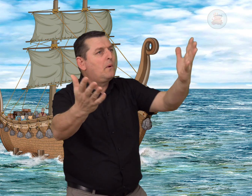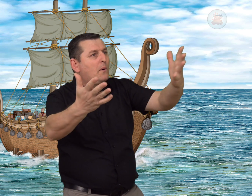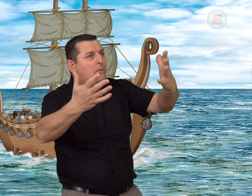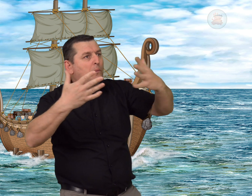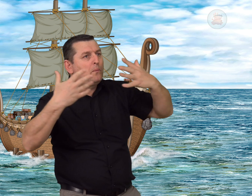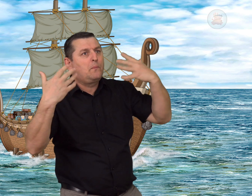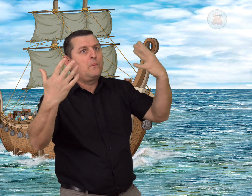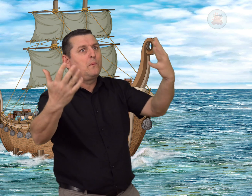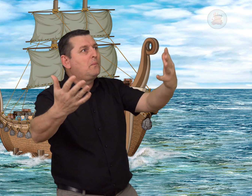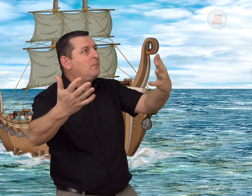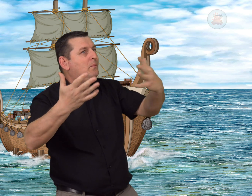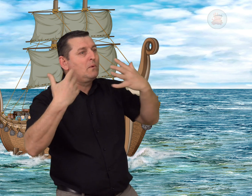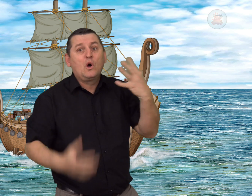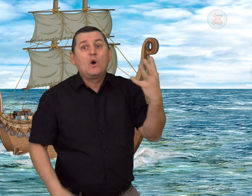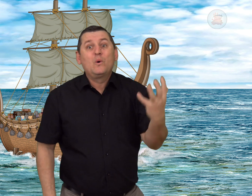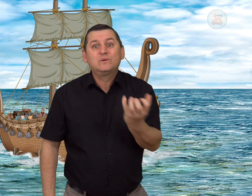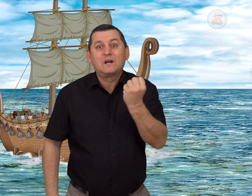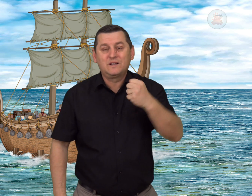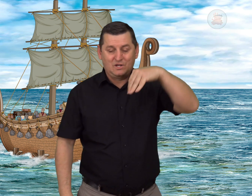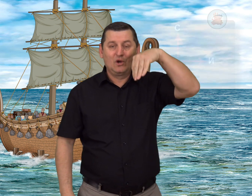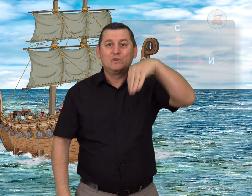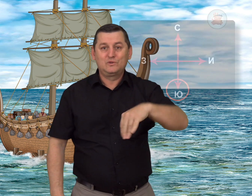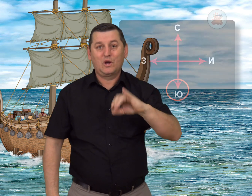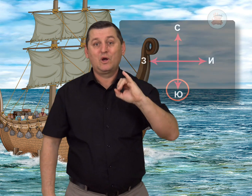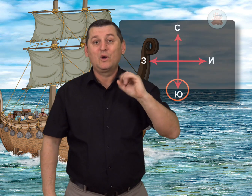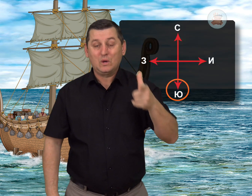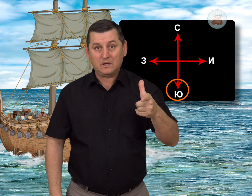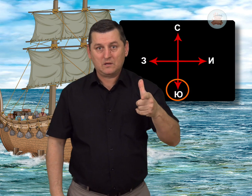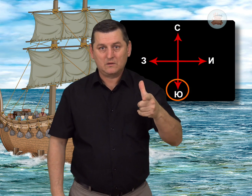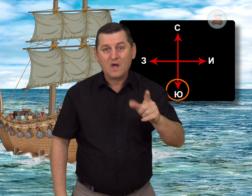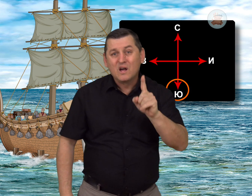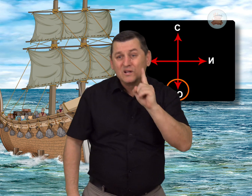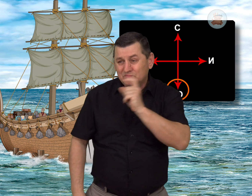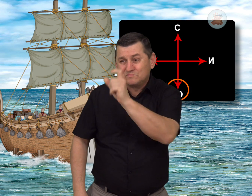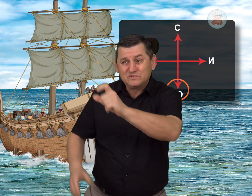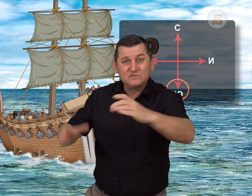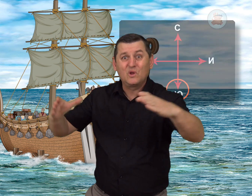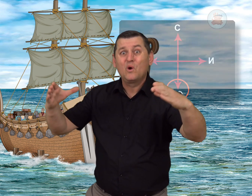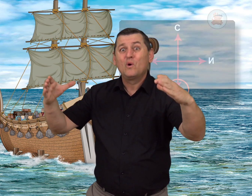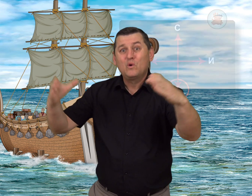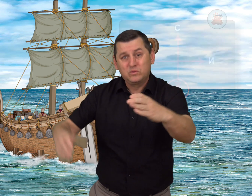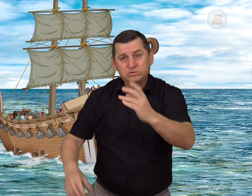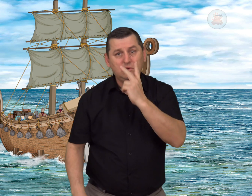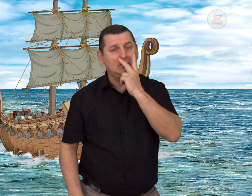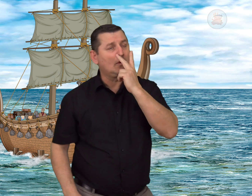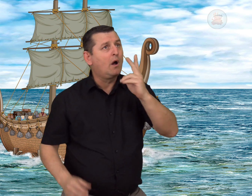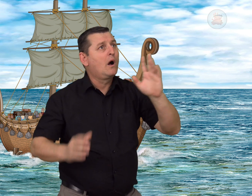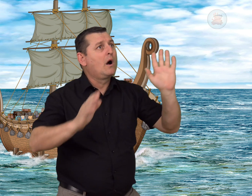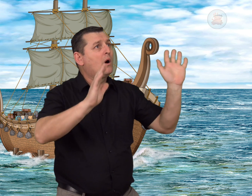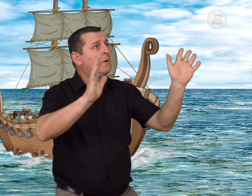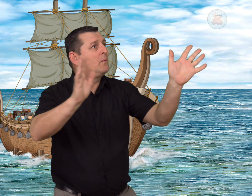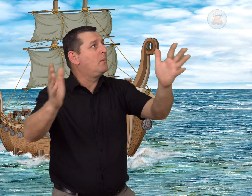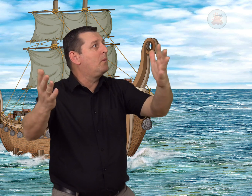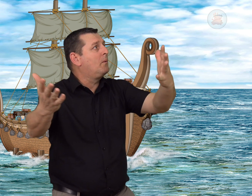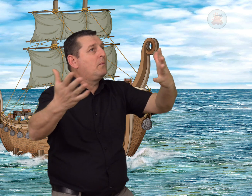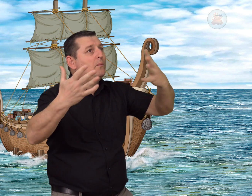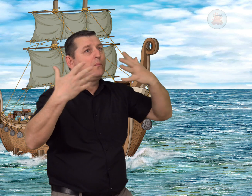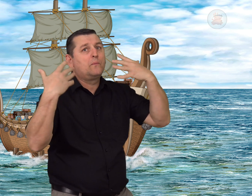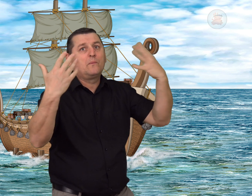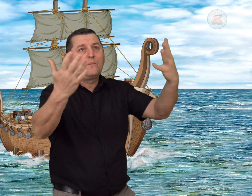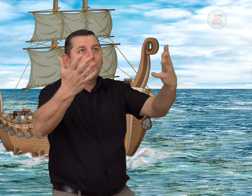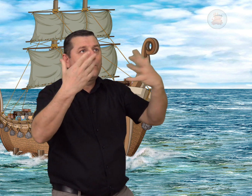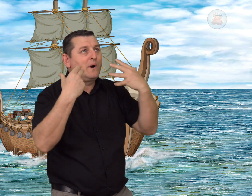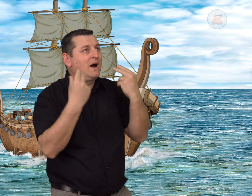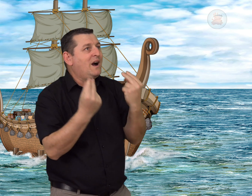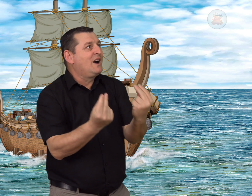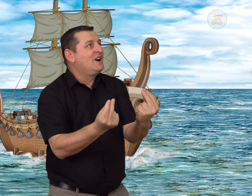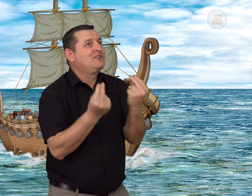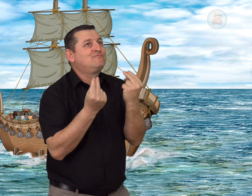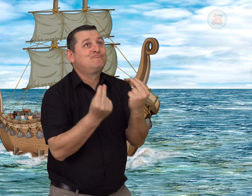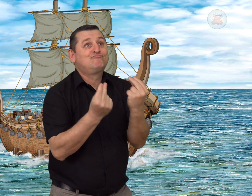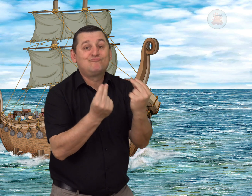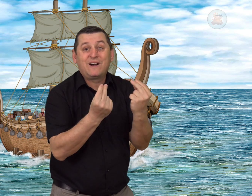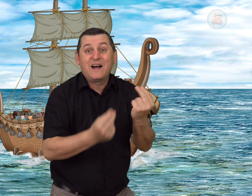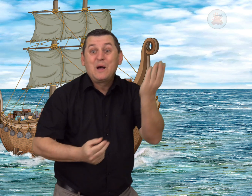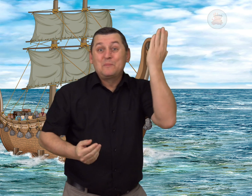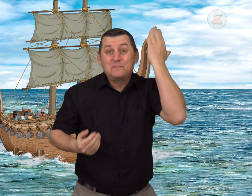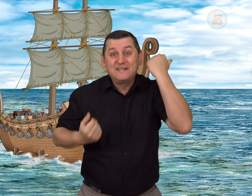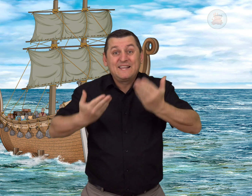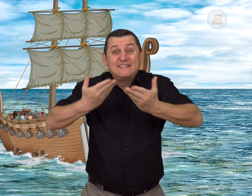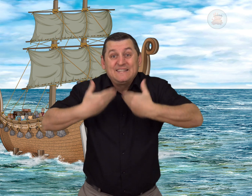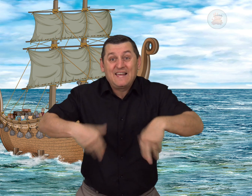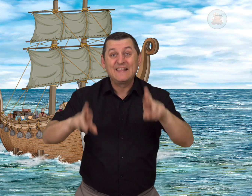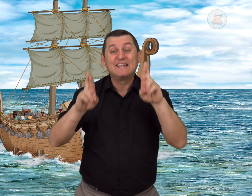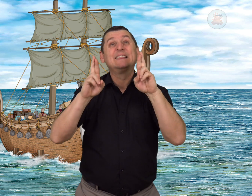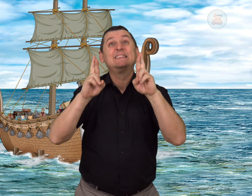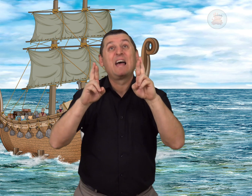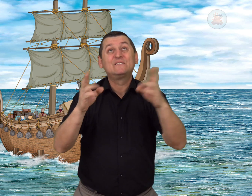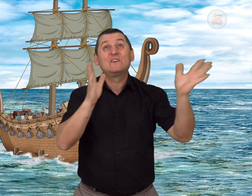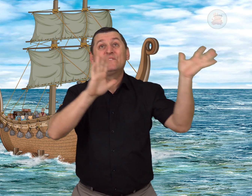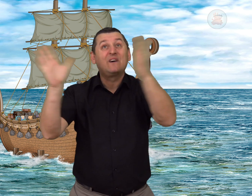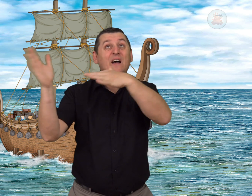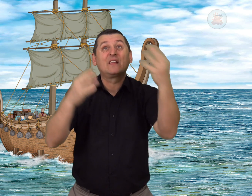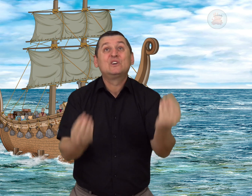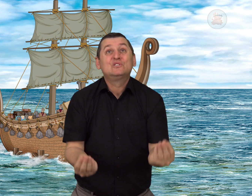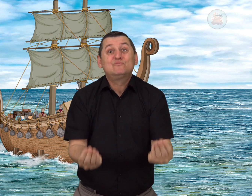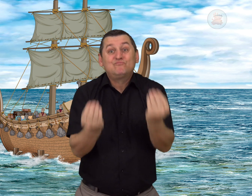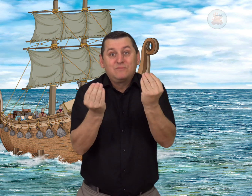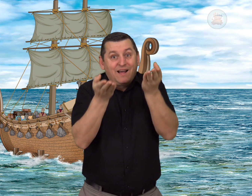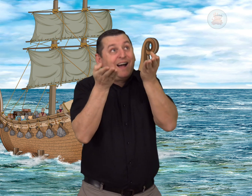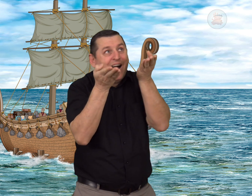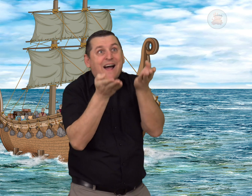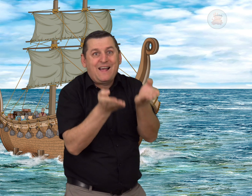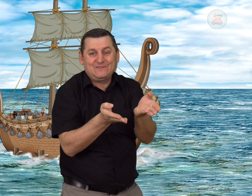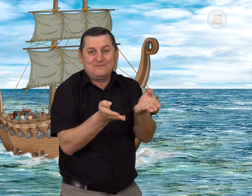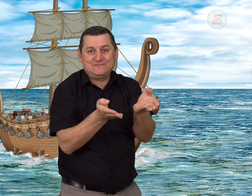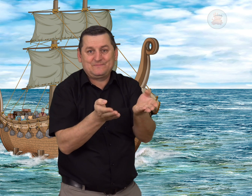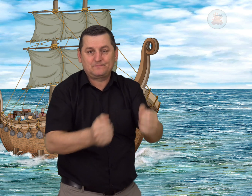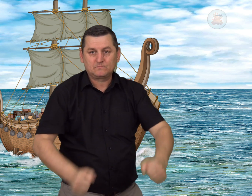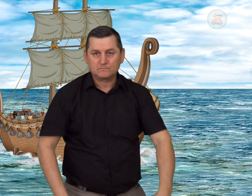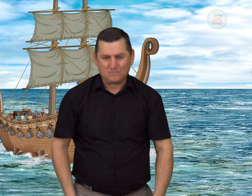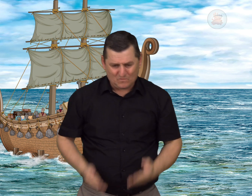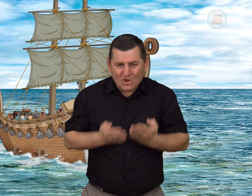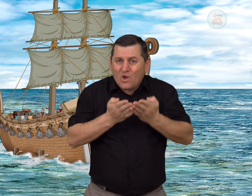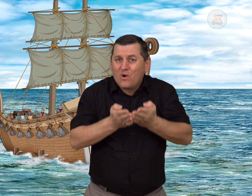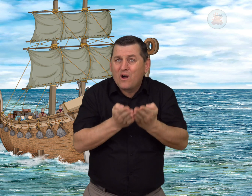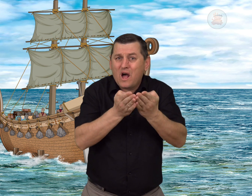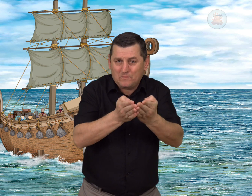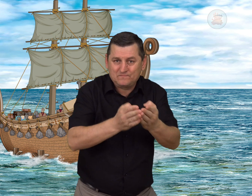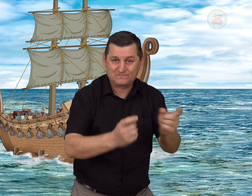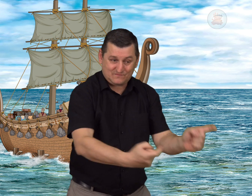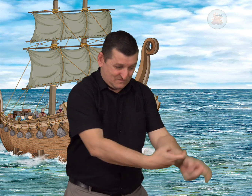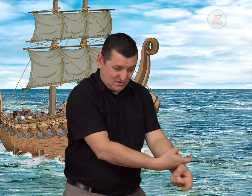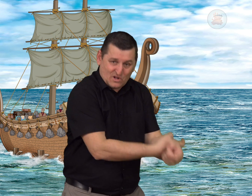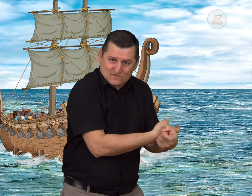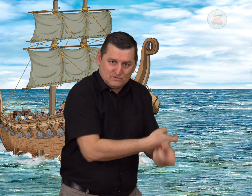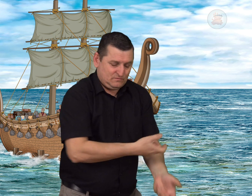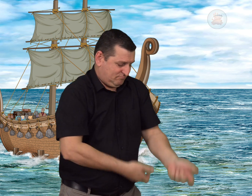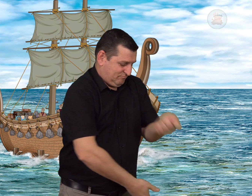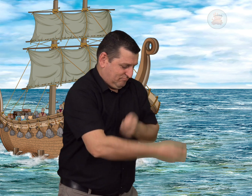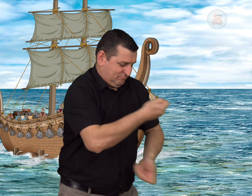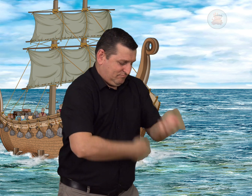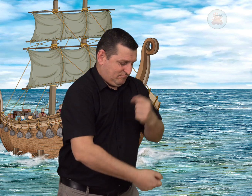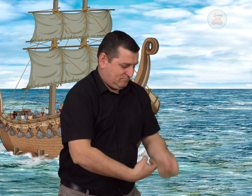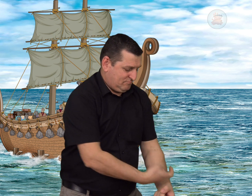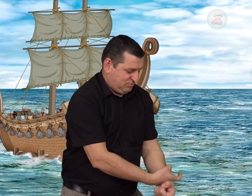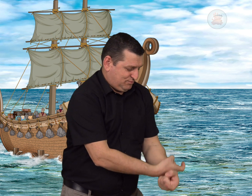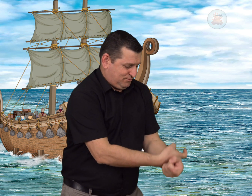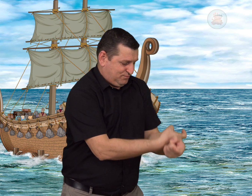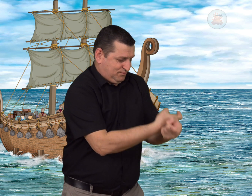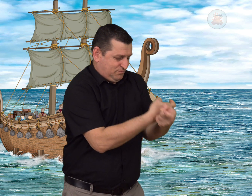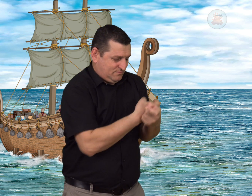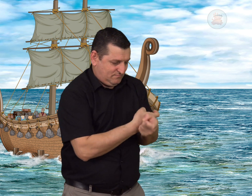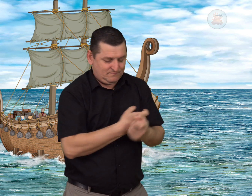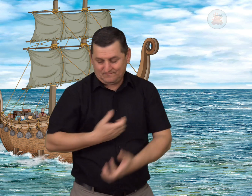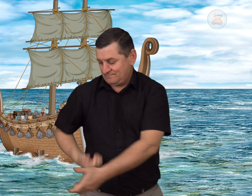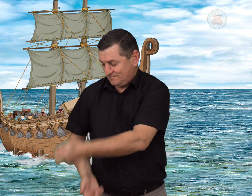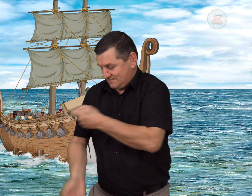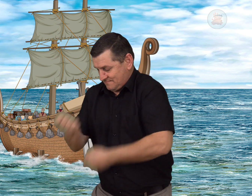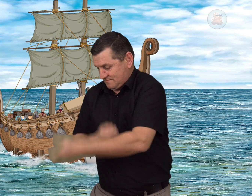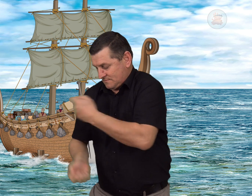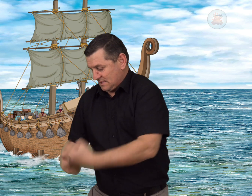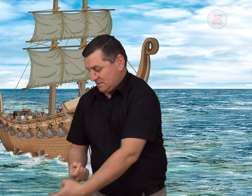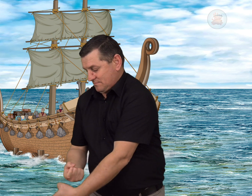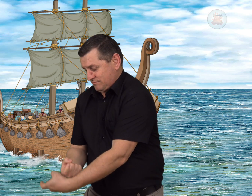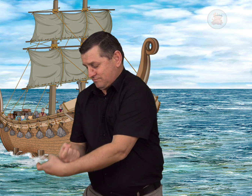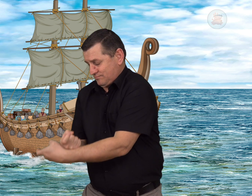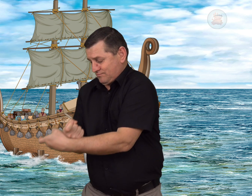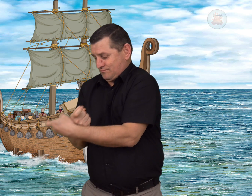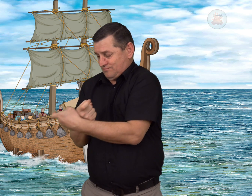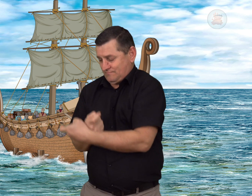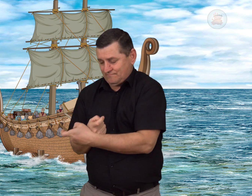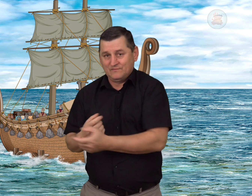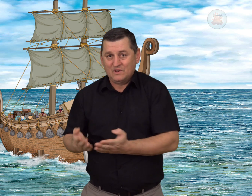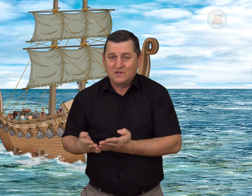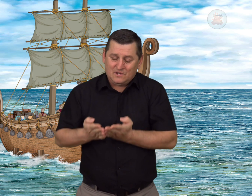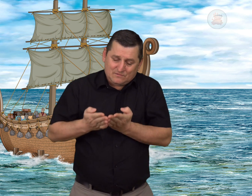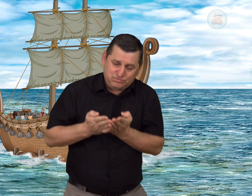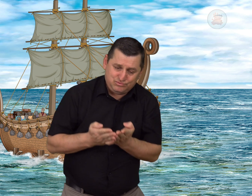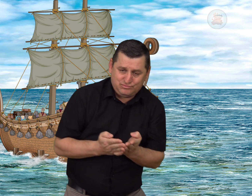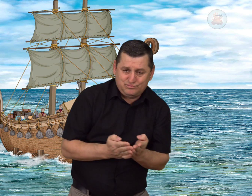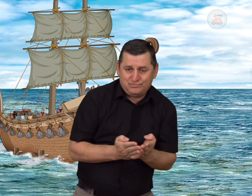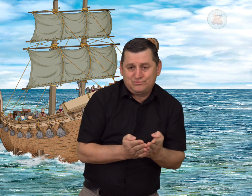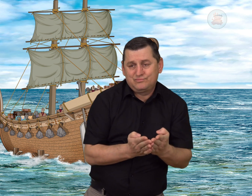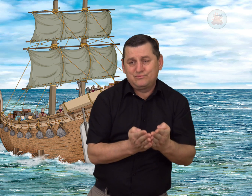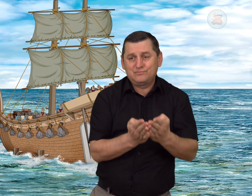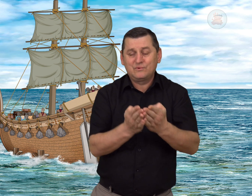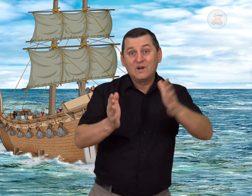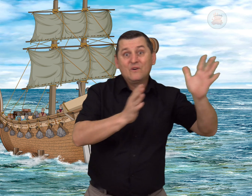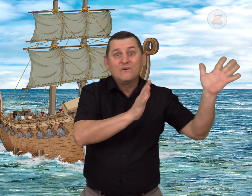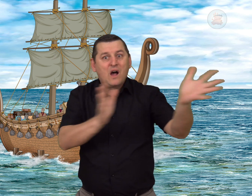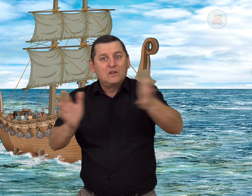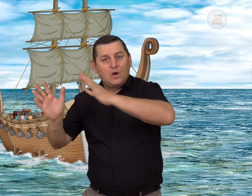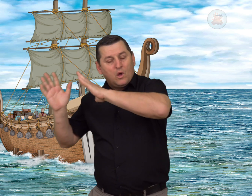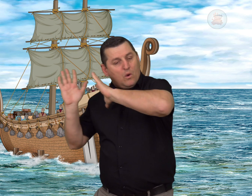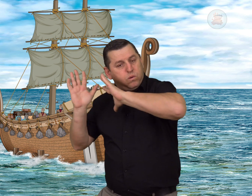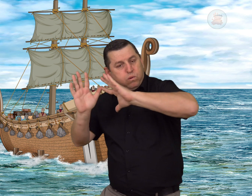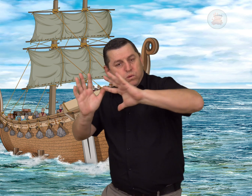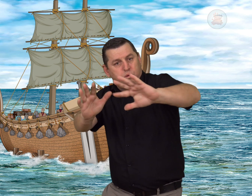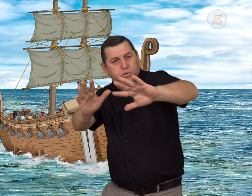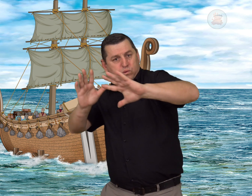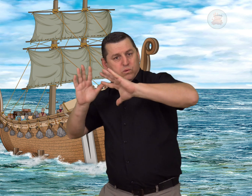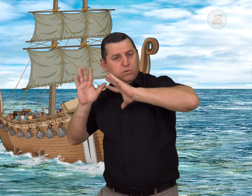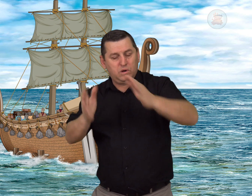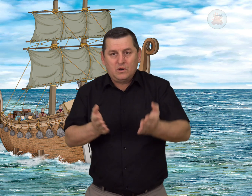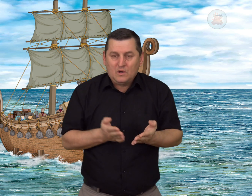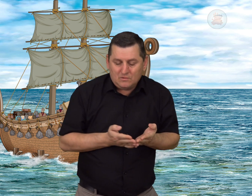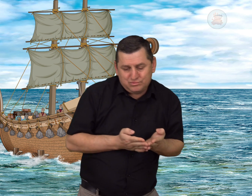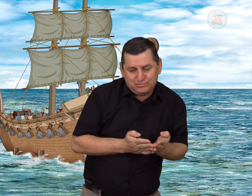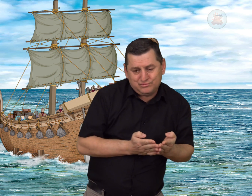When a gentle south wind began to blow, they thought they had their opportunity.